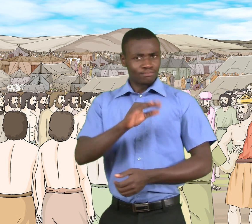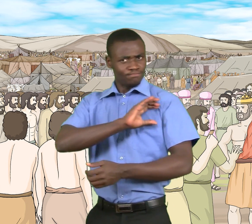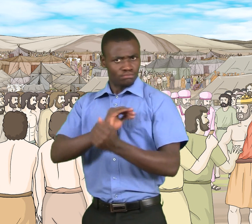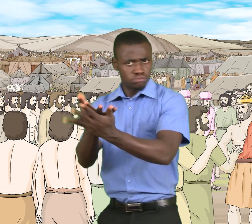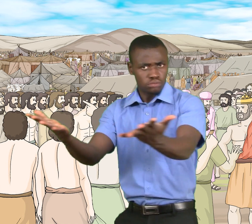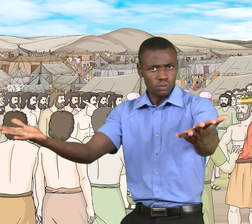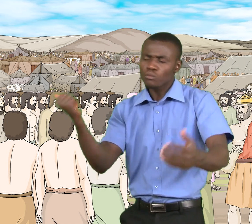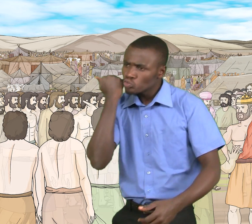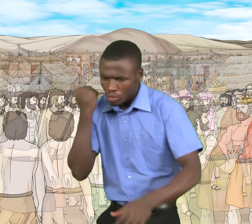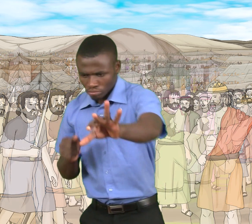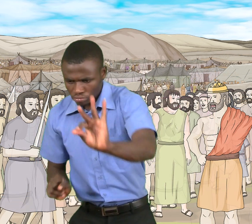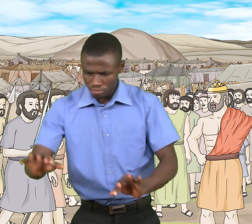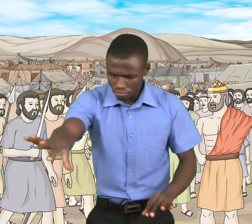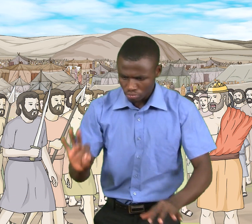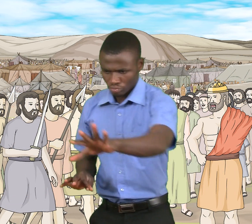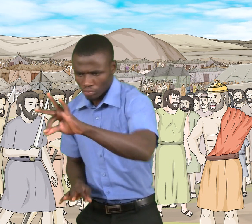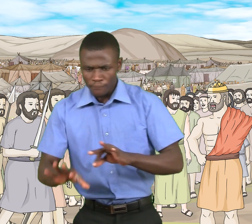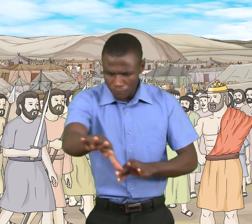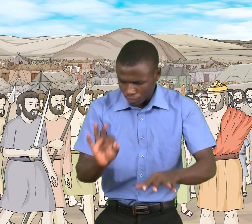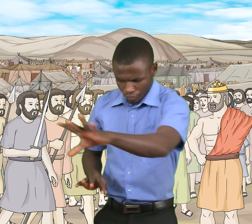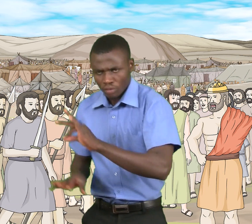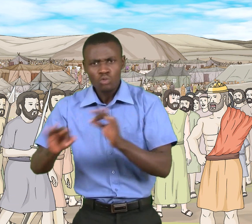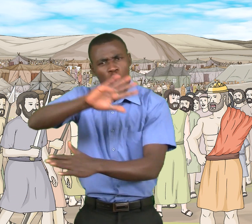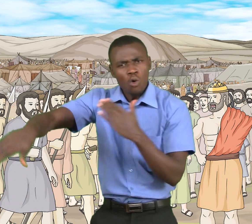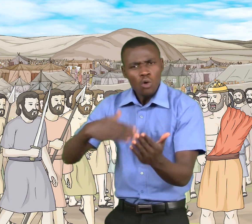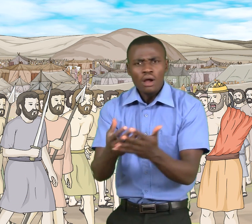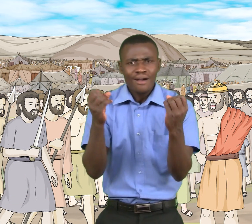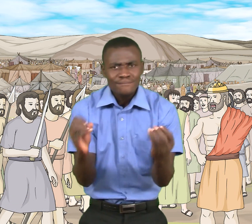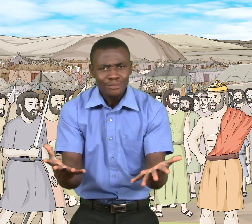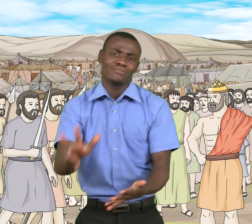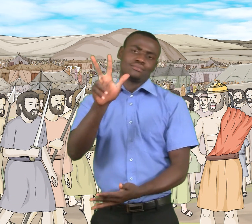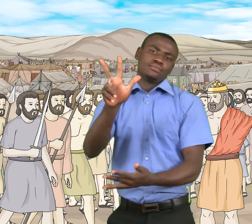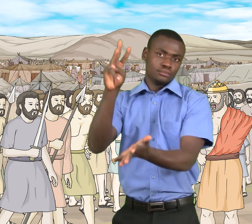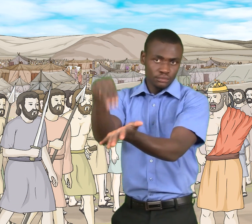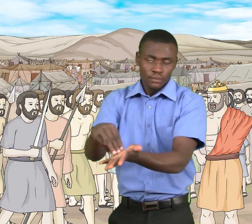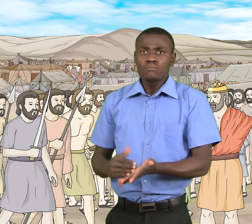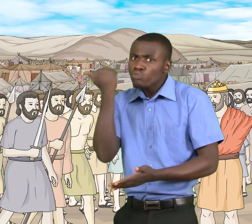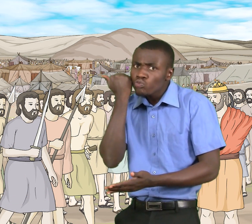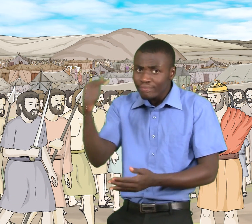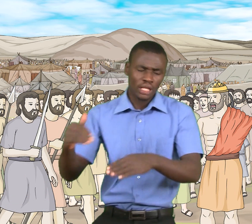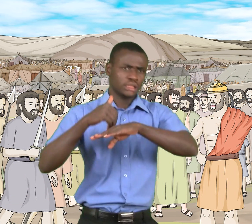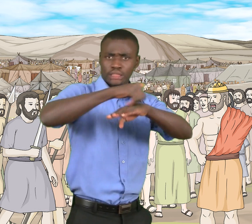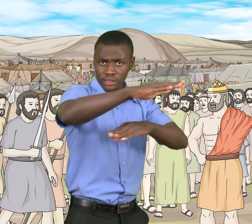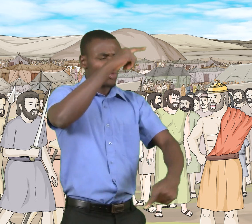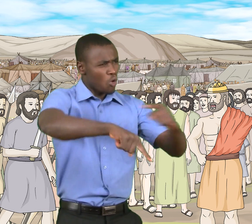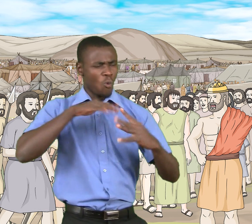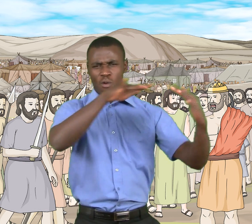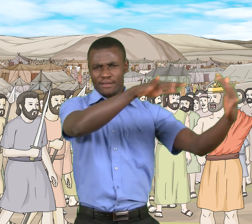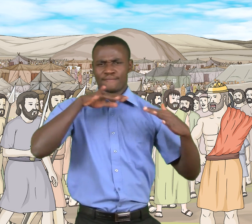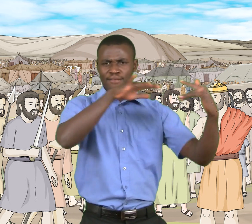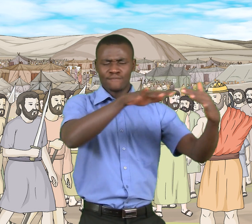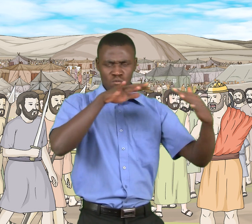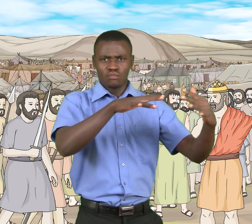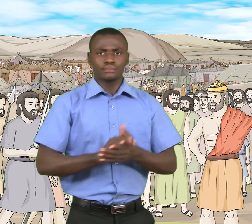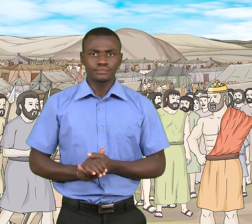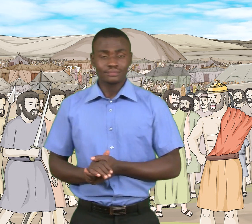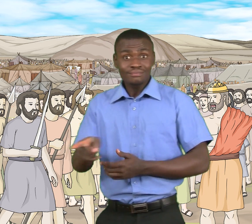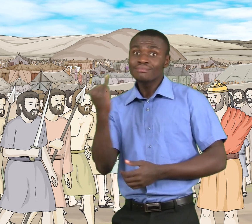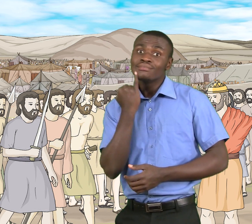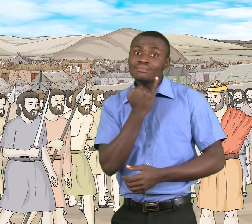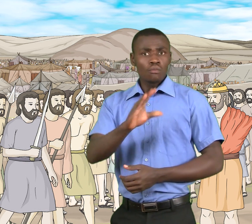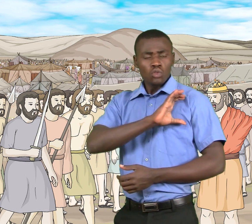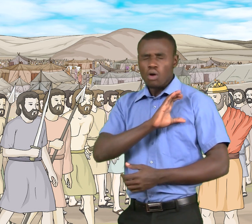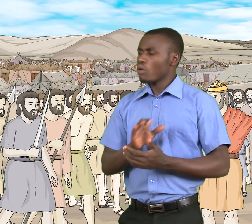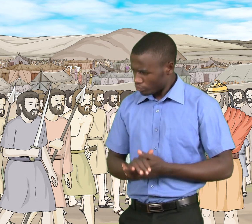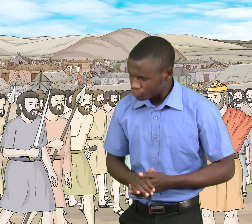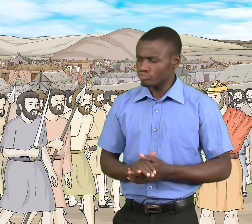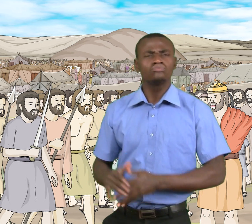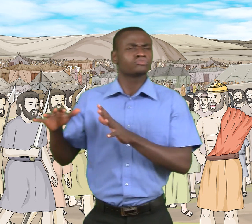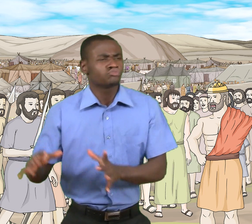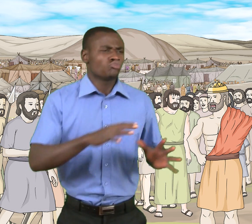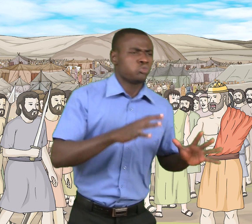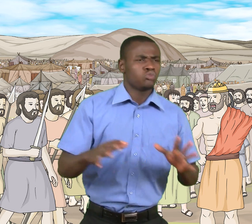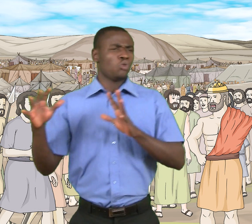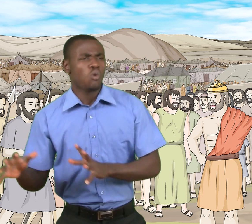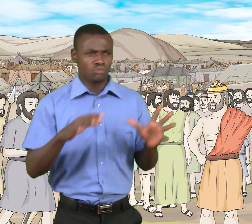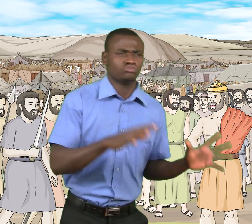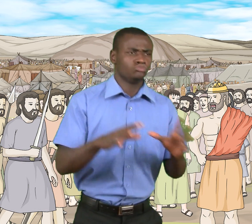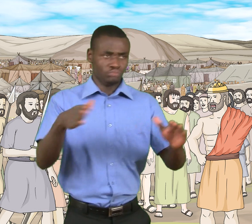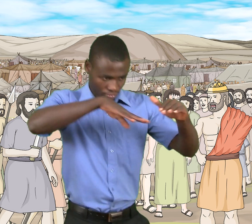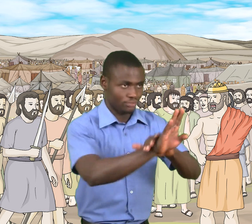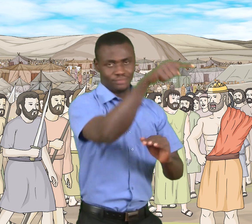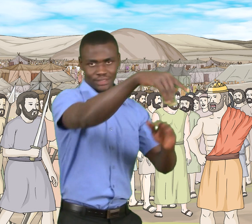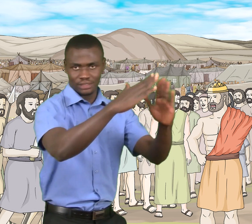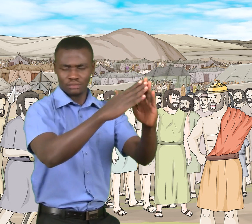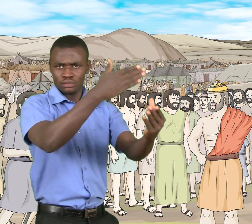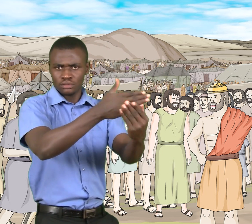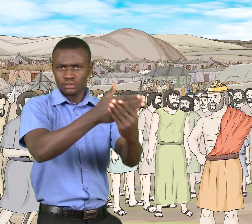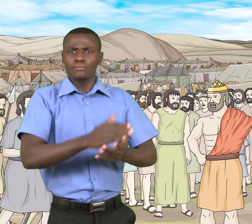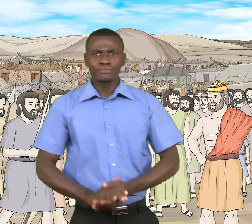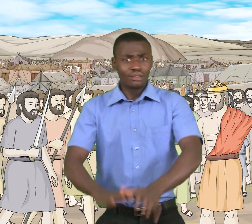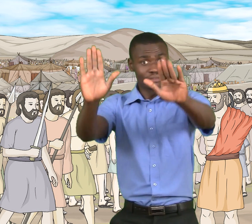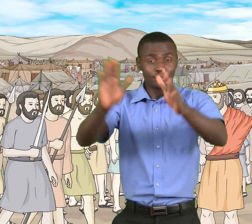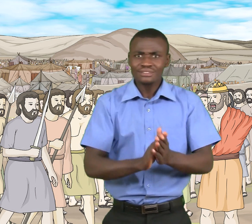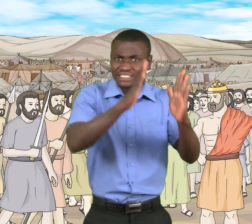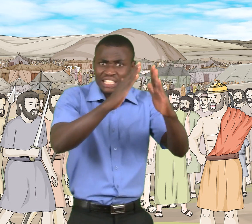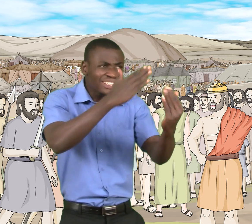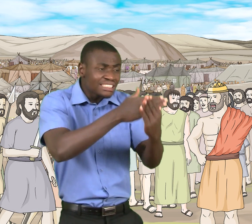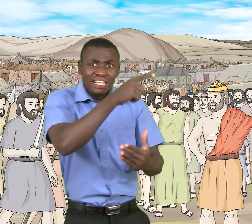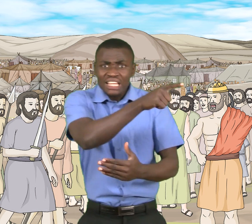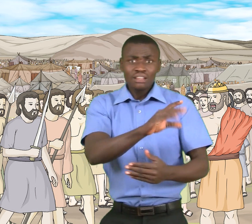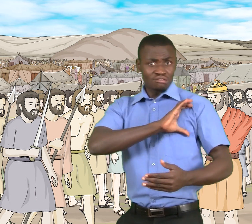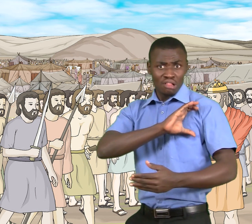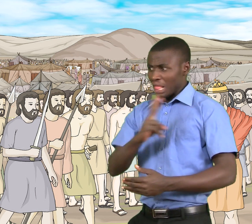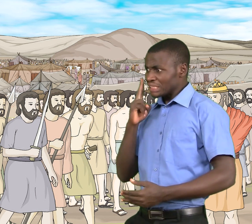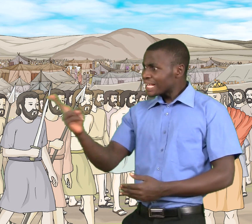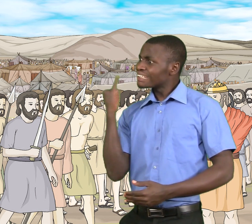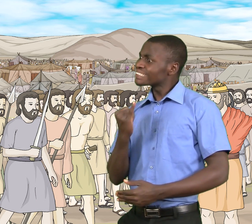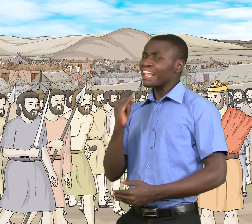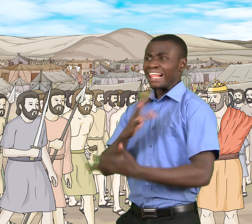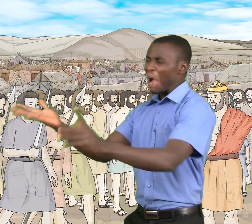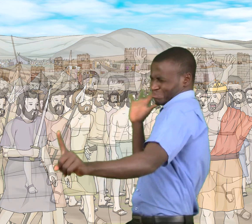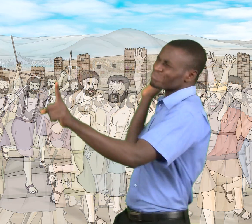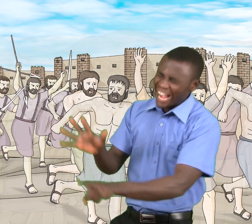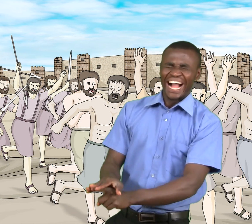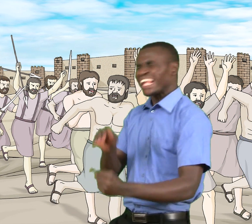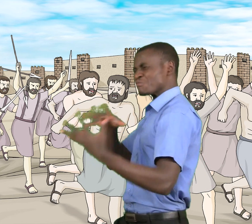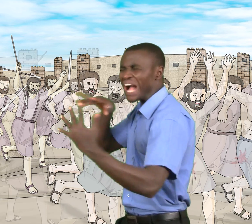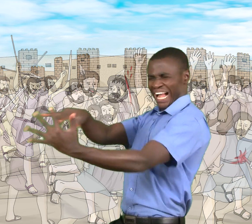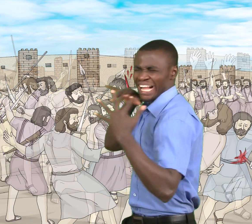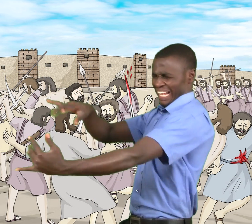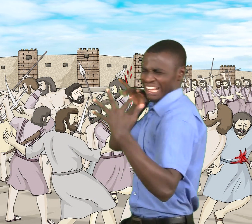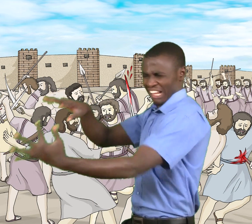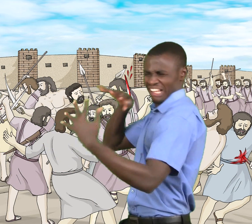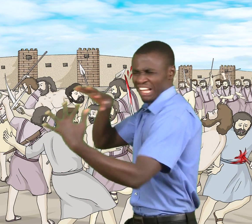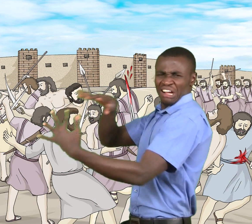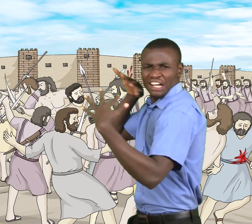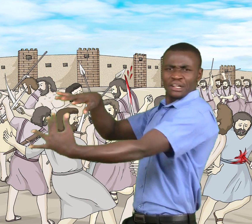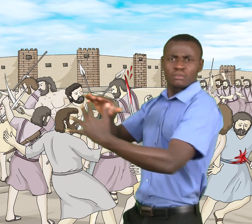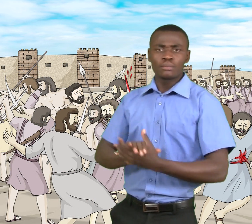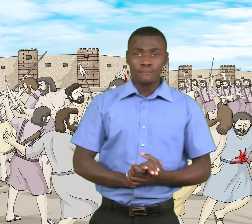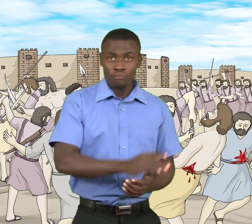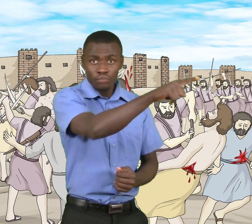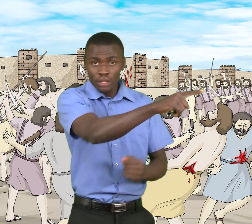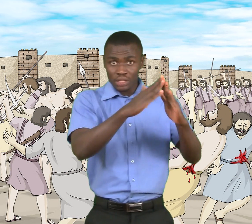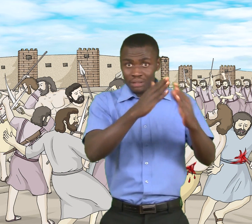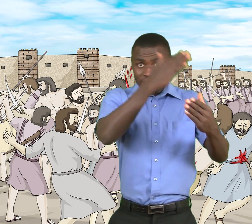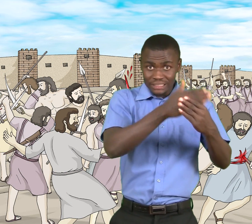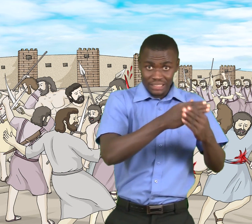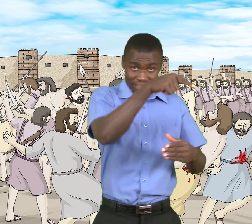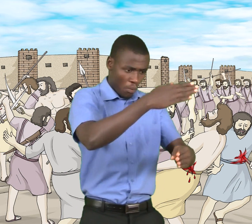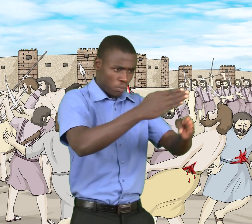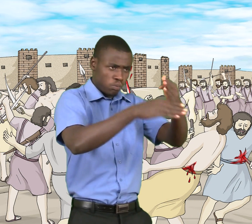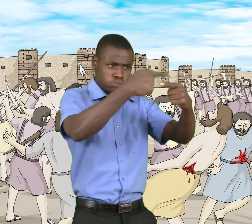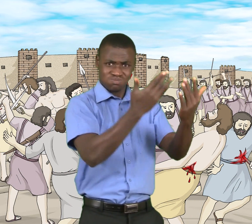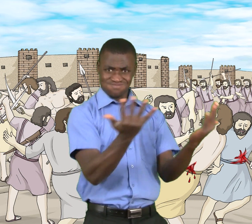So about three thousand men went up, but they fled before the men of Ai.